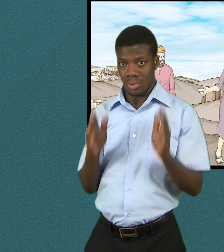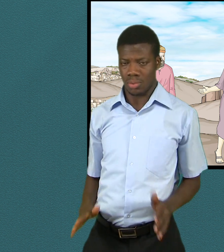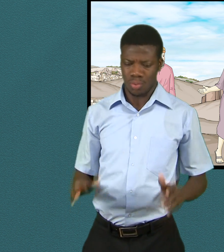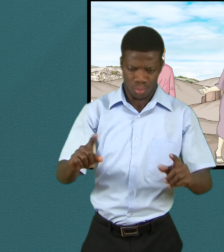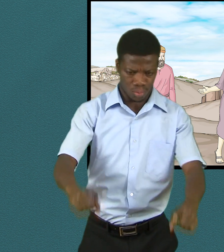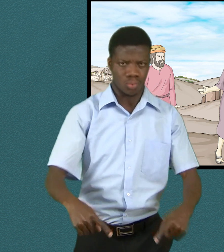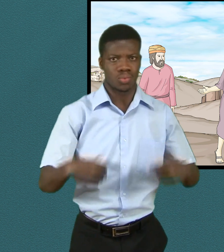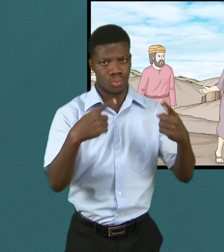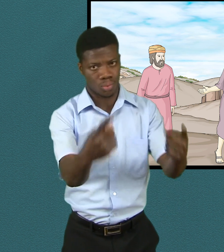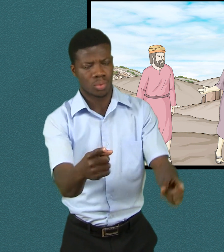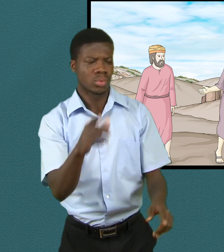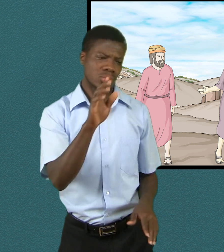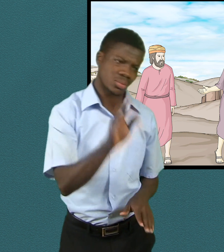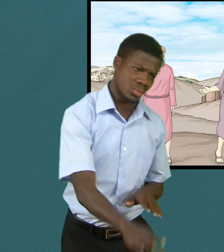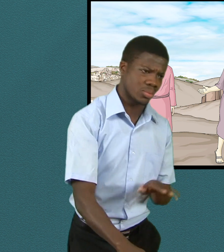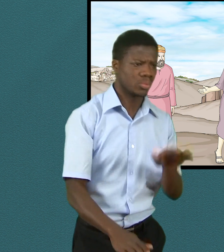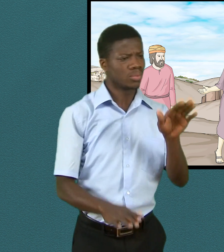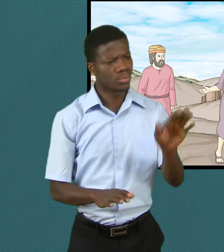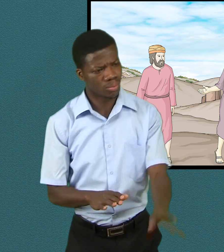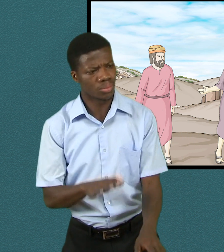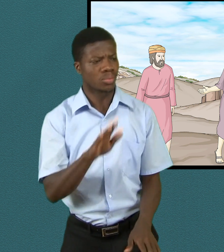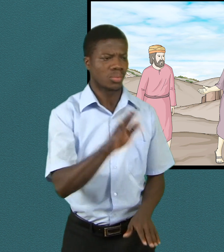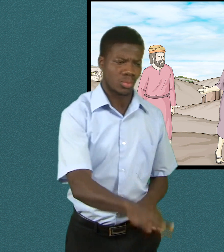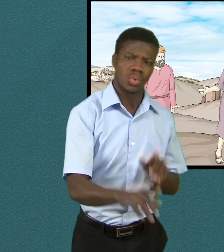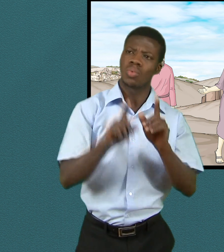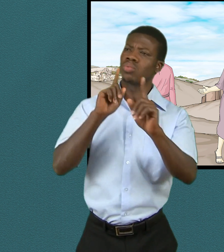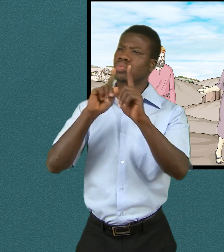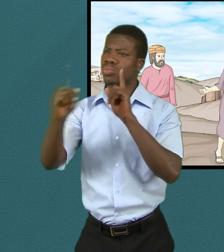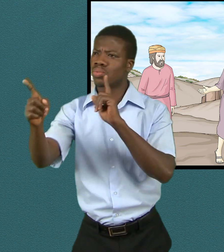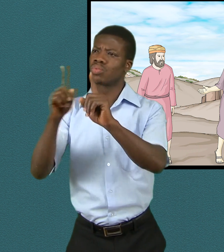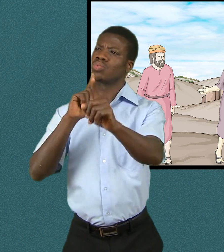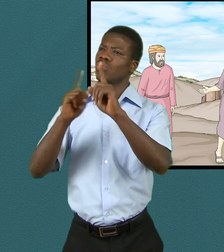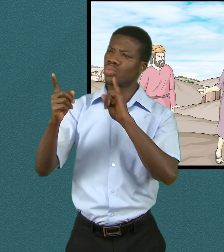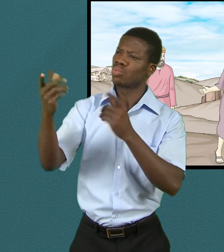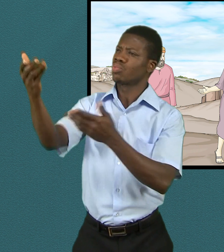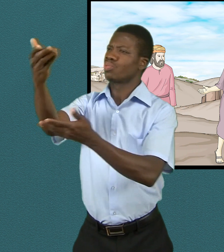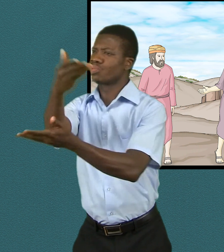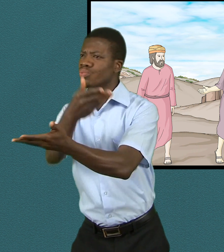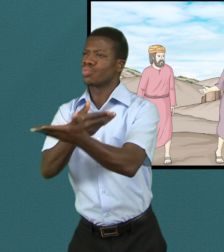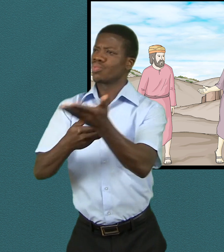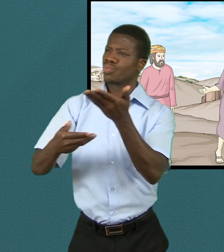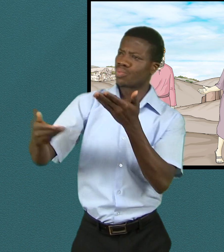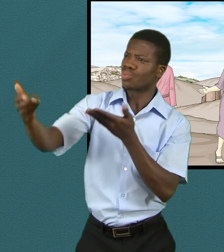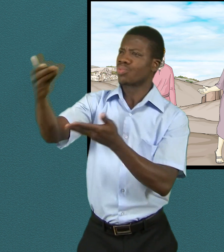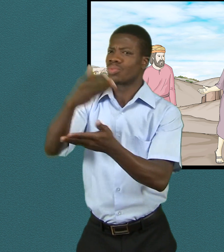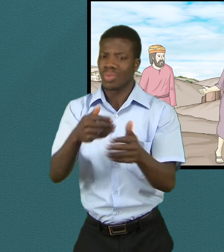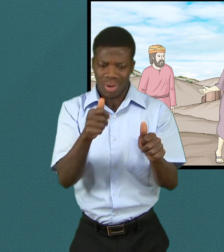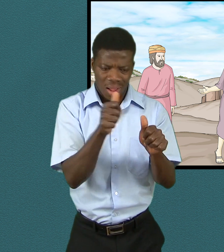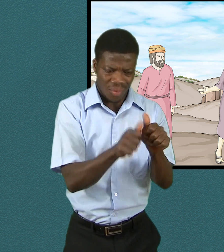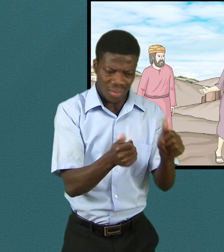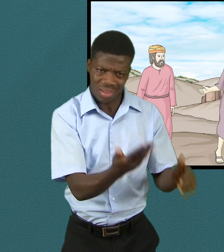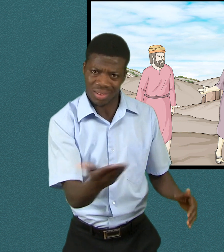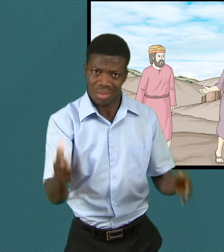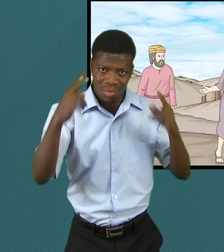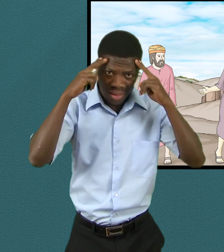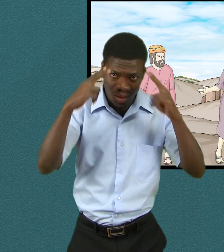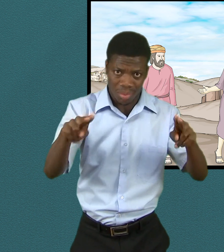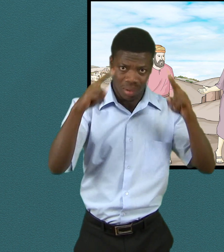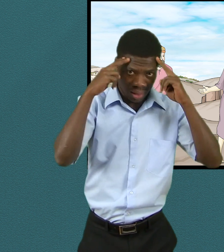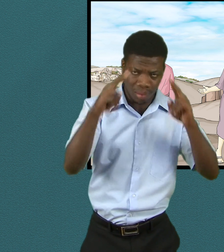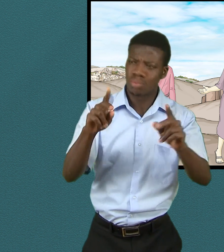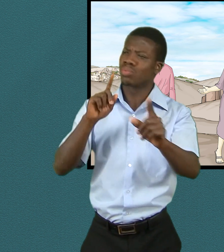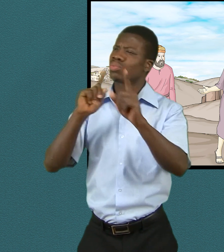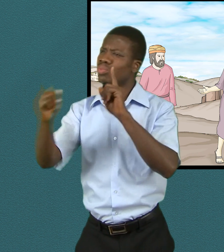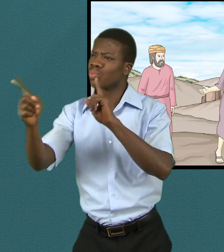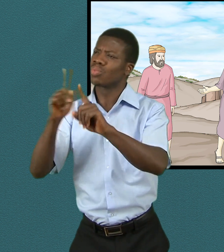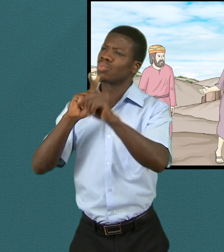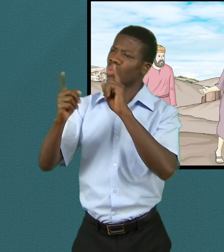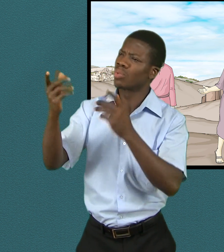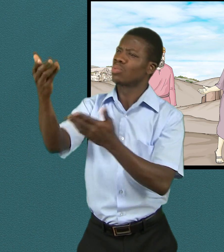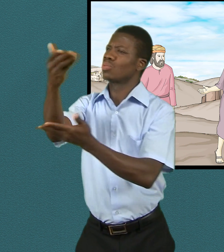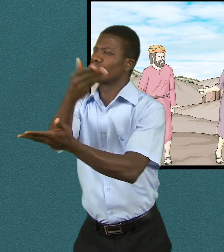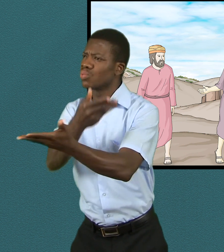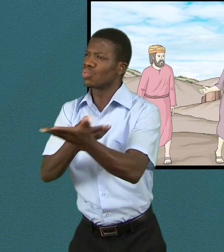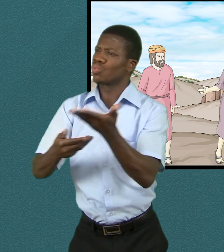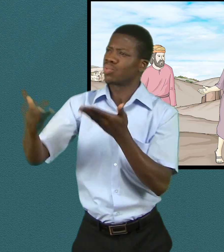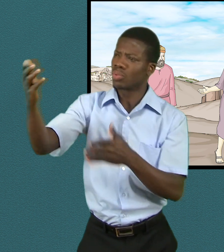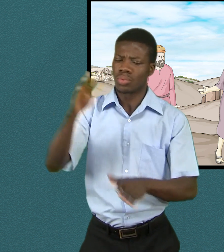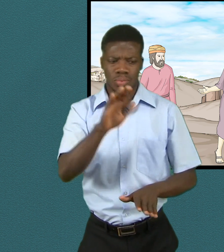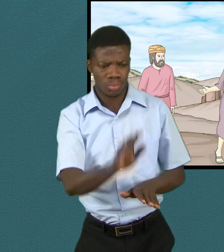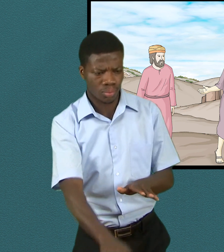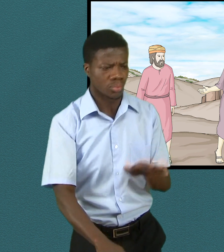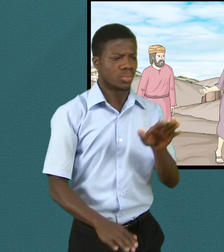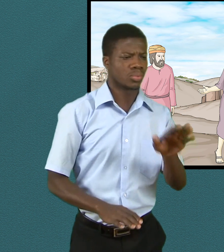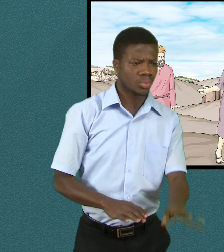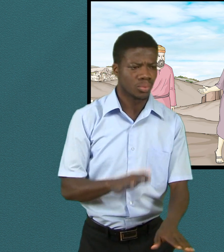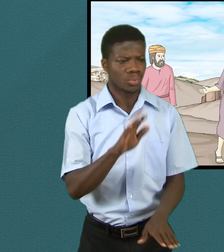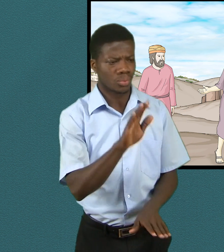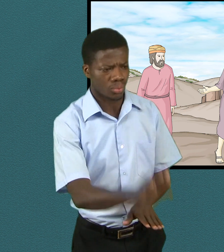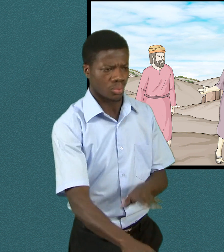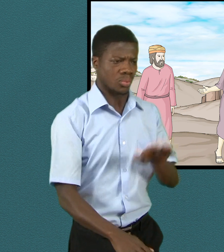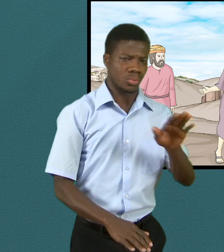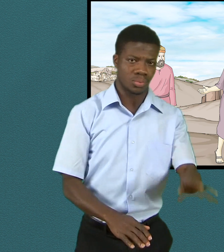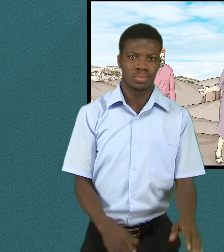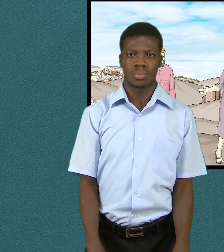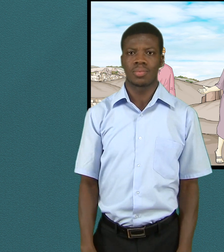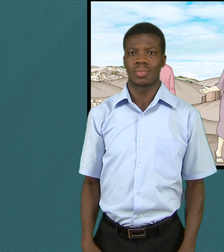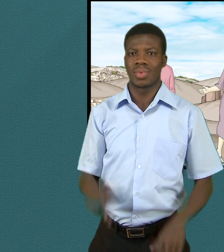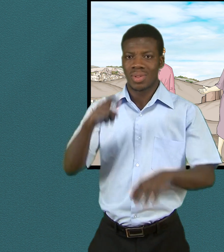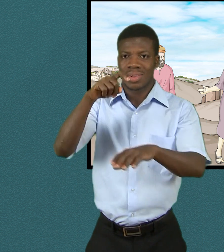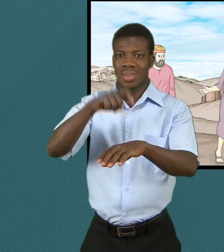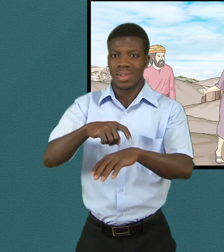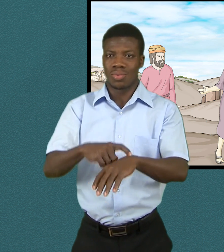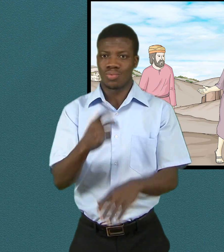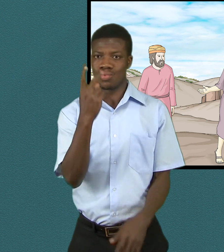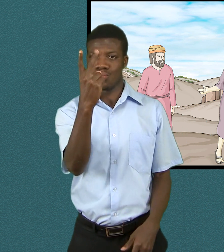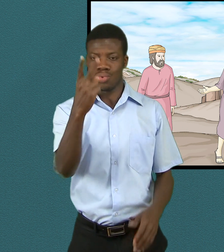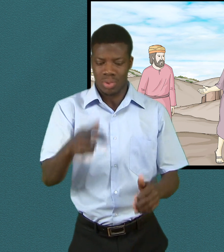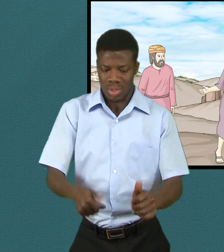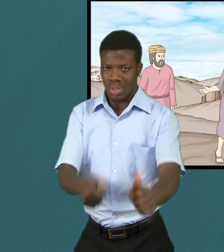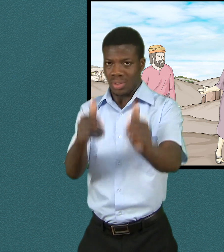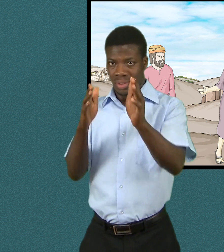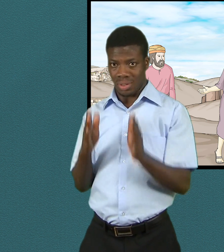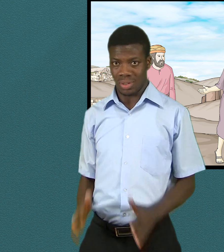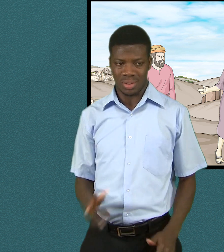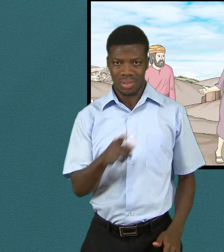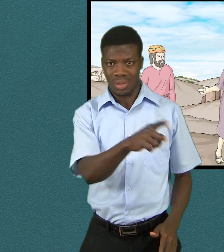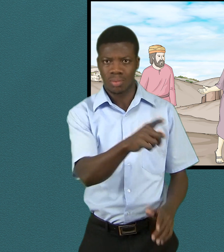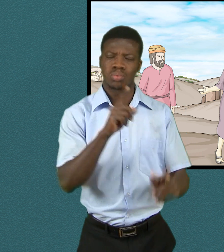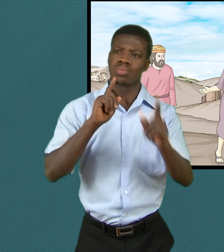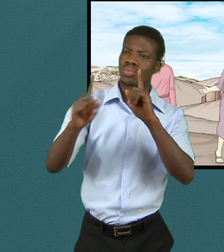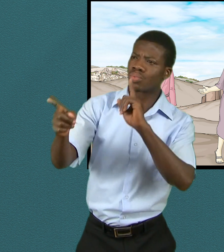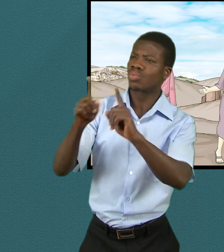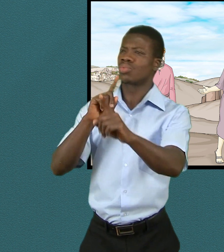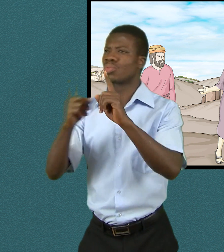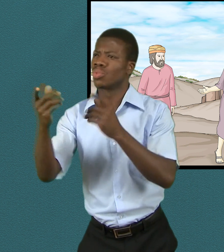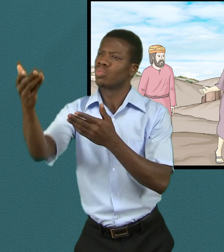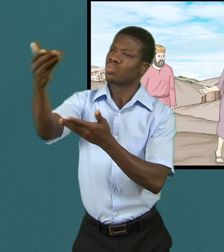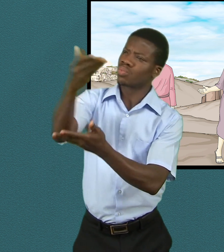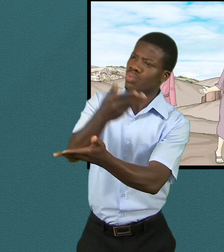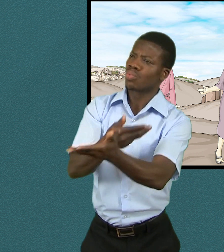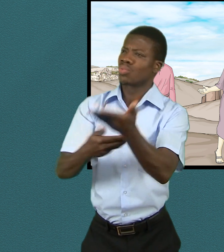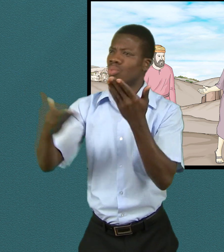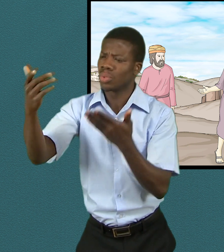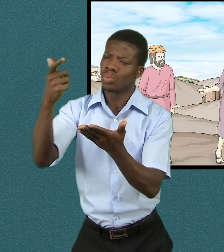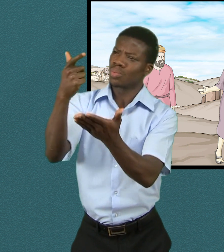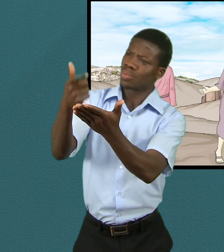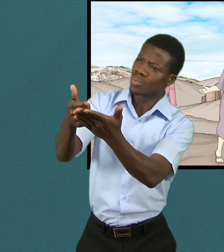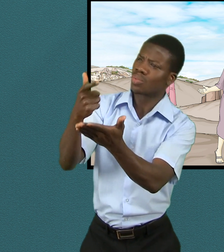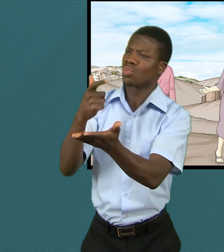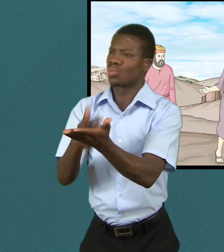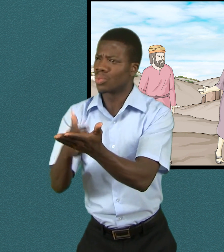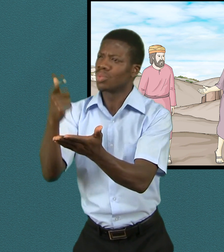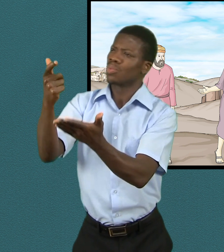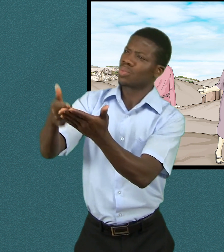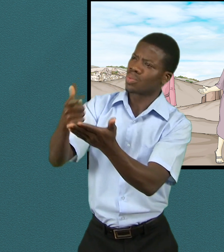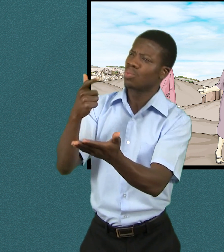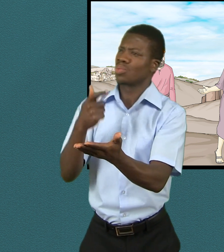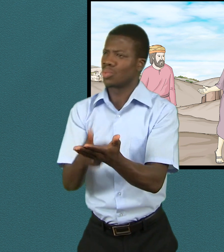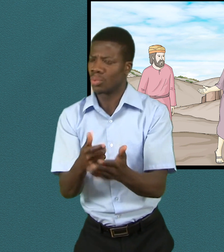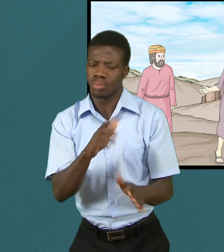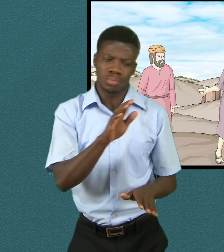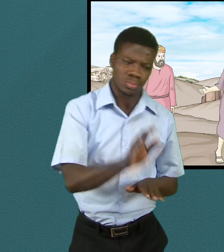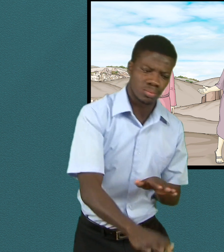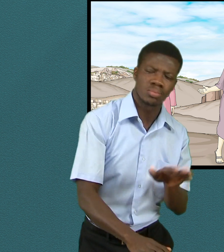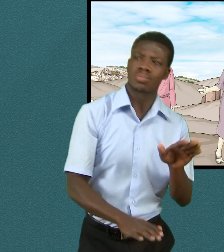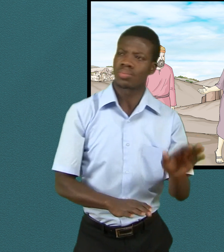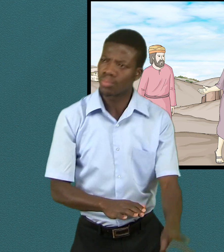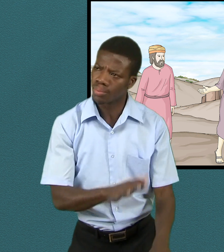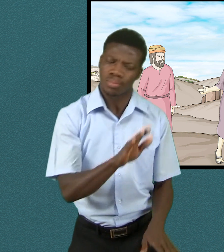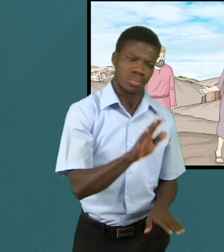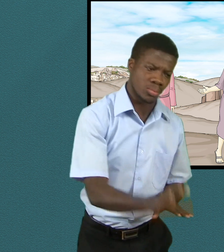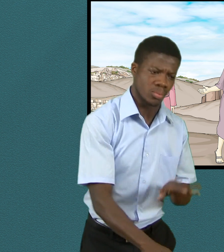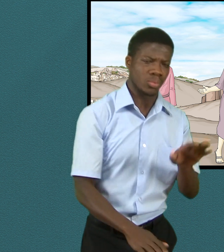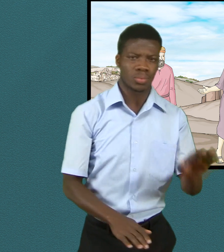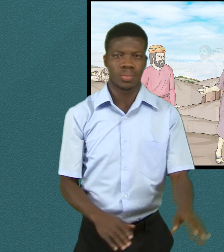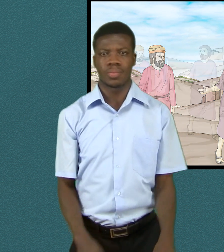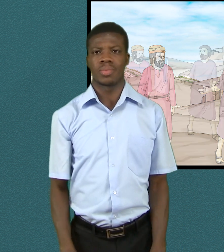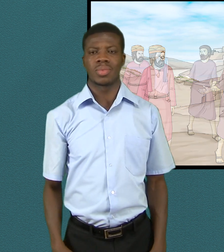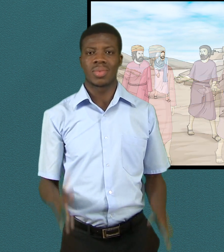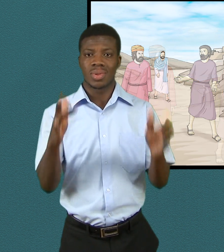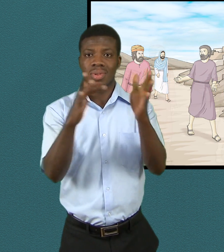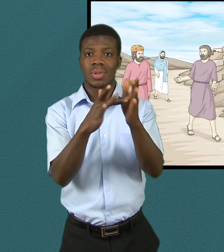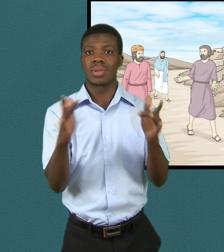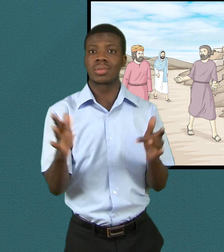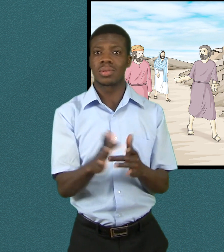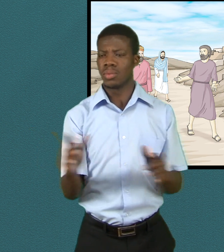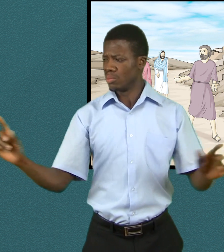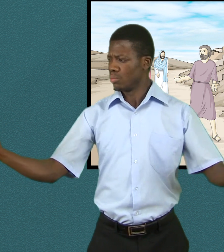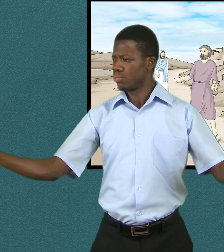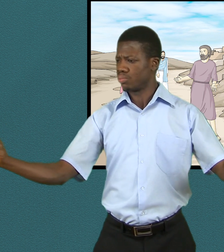They were talking with each other about everything that had happened.